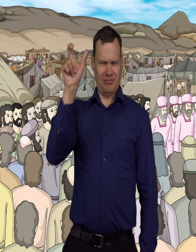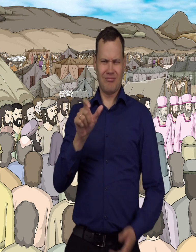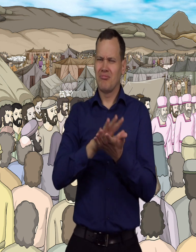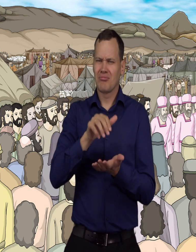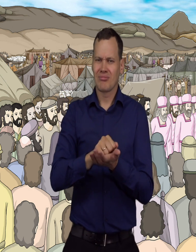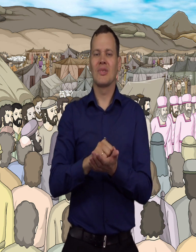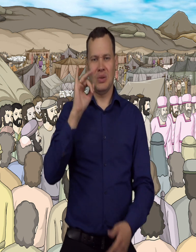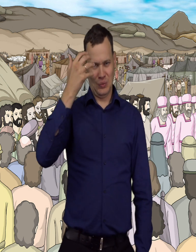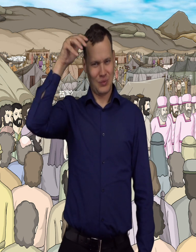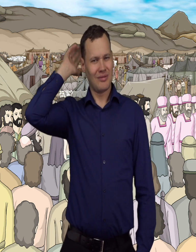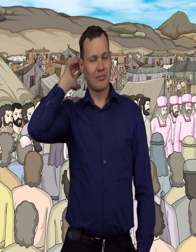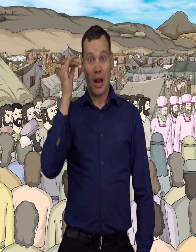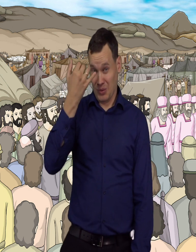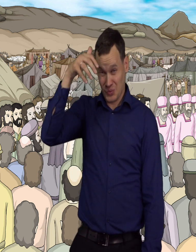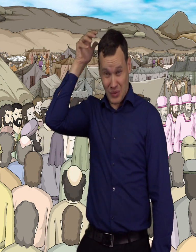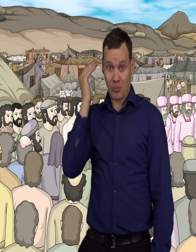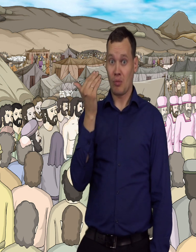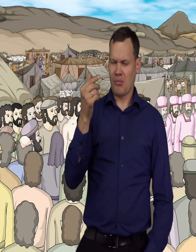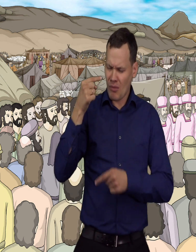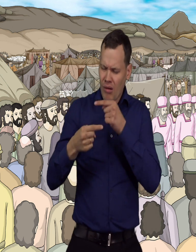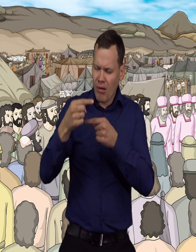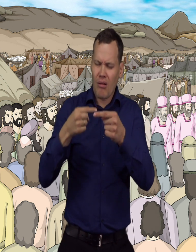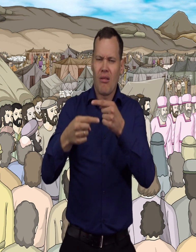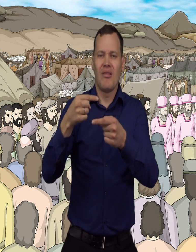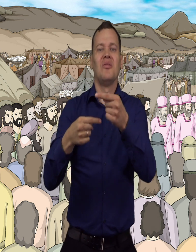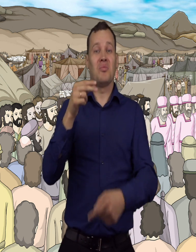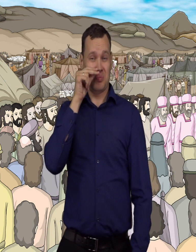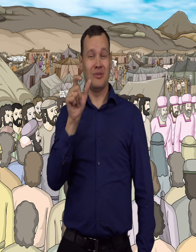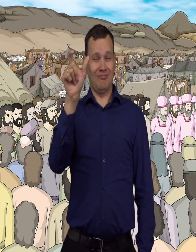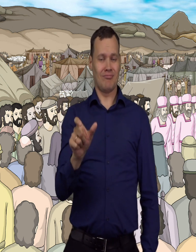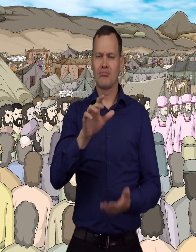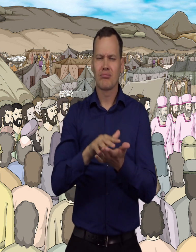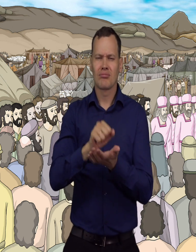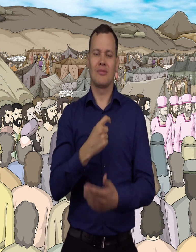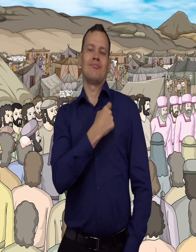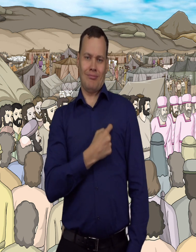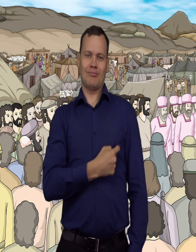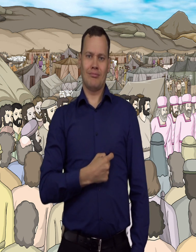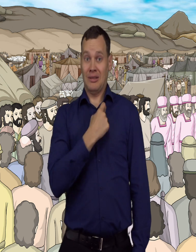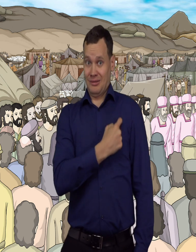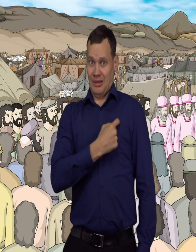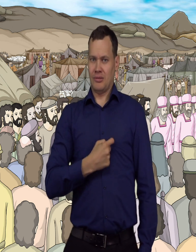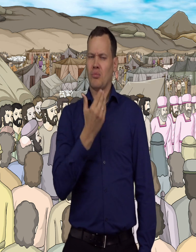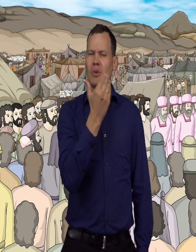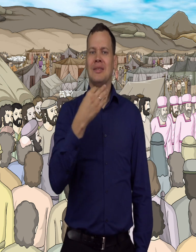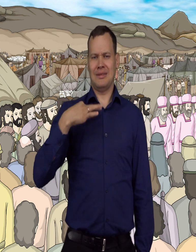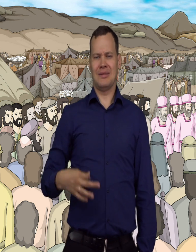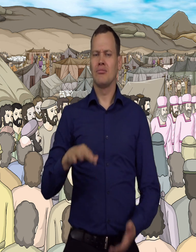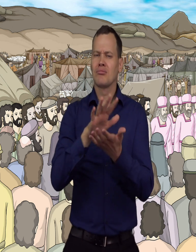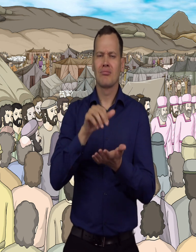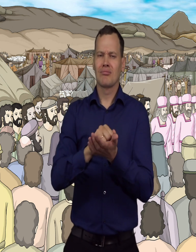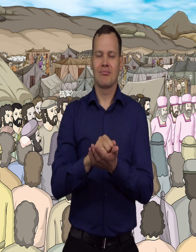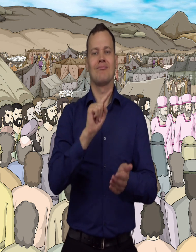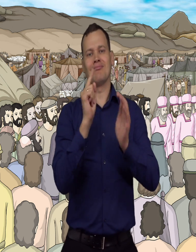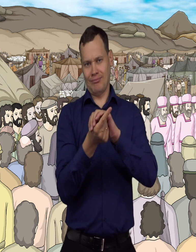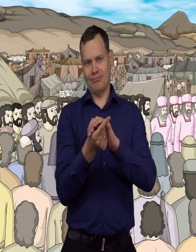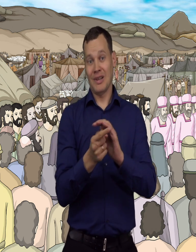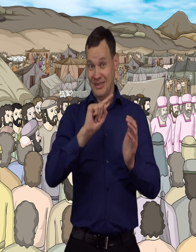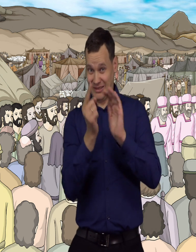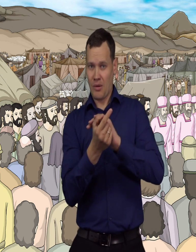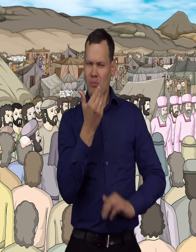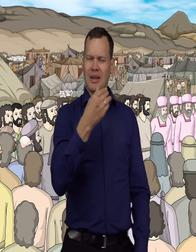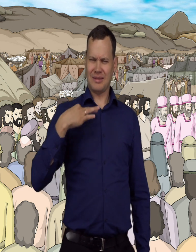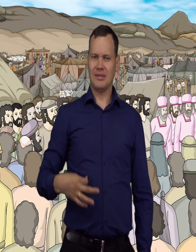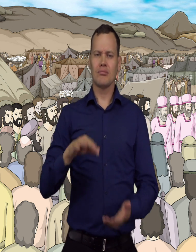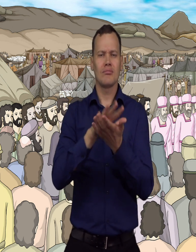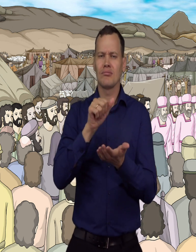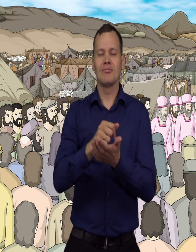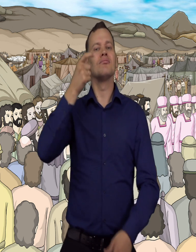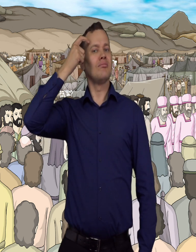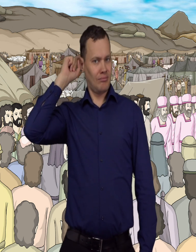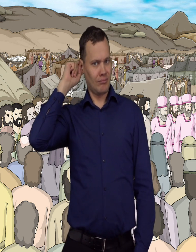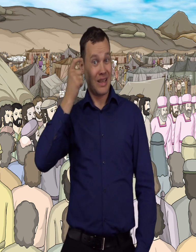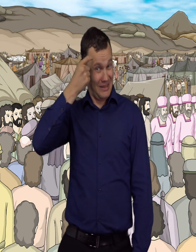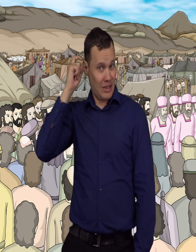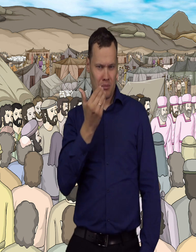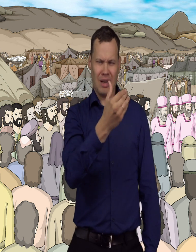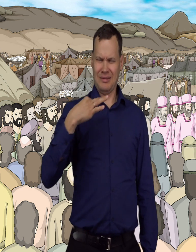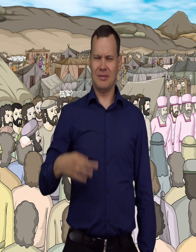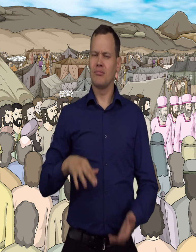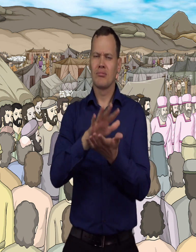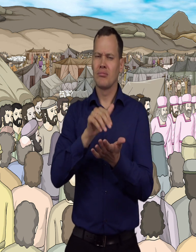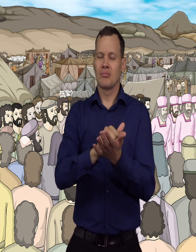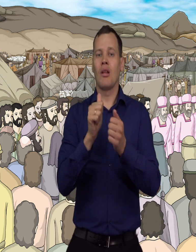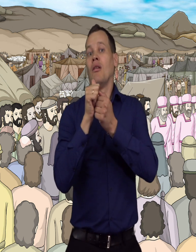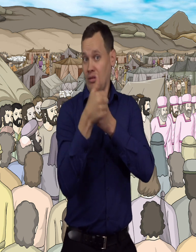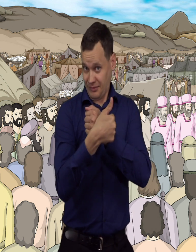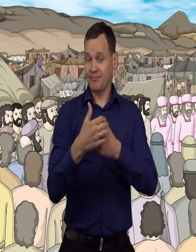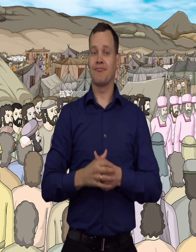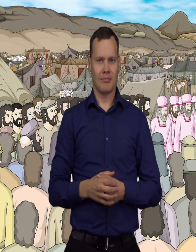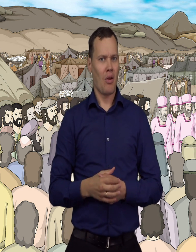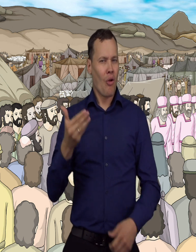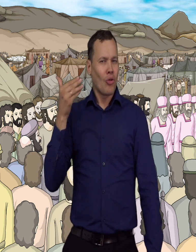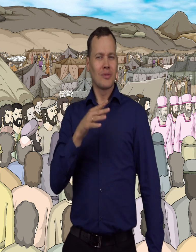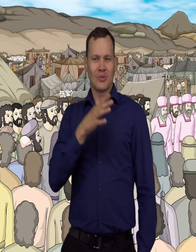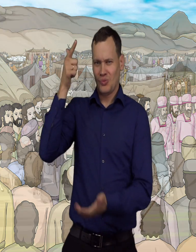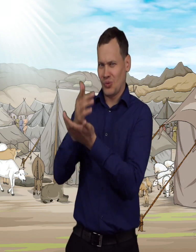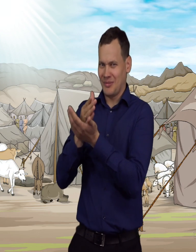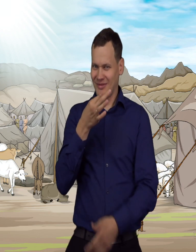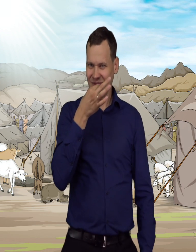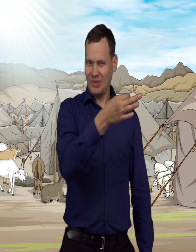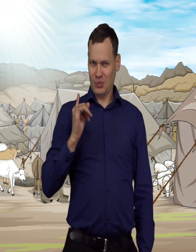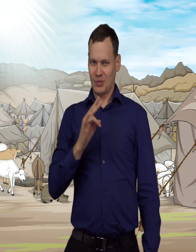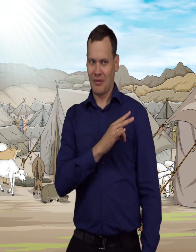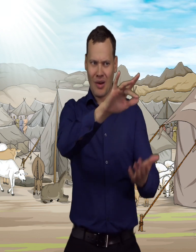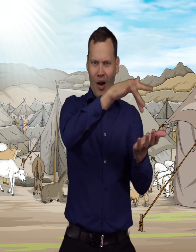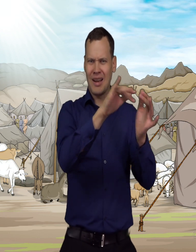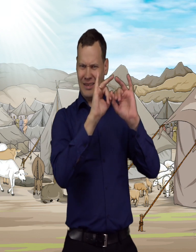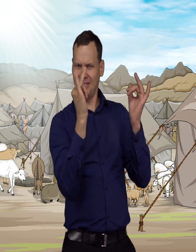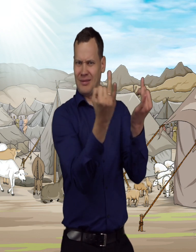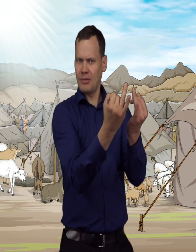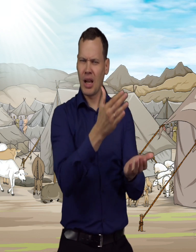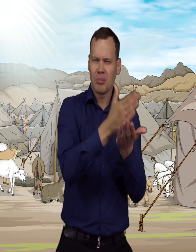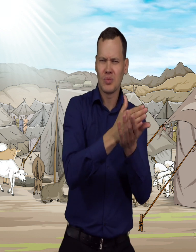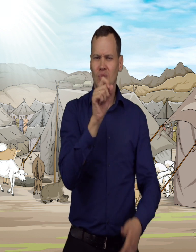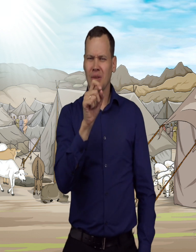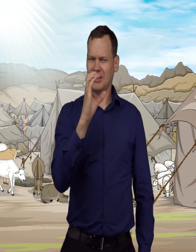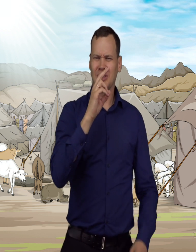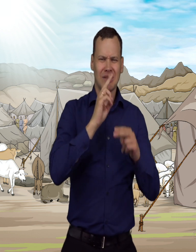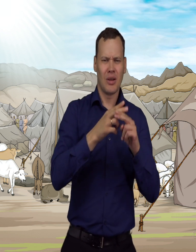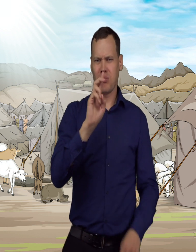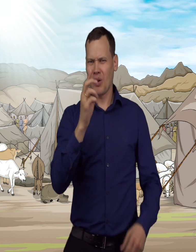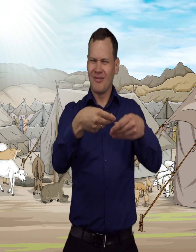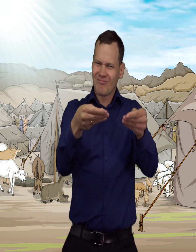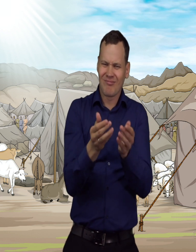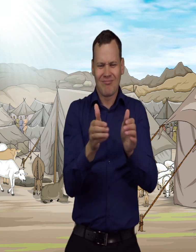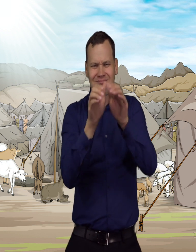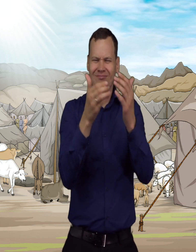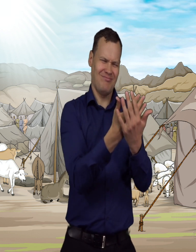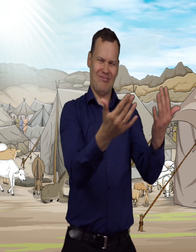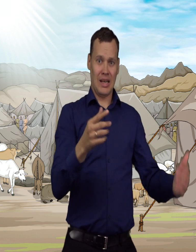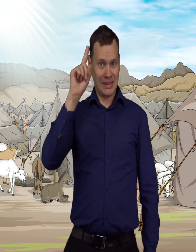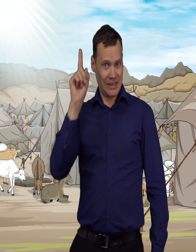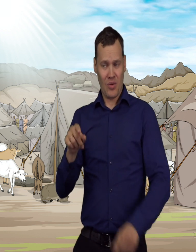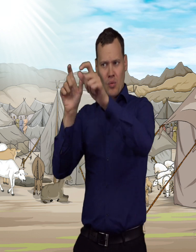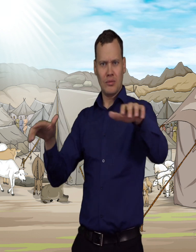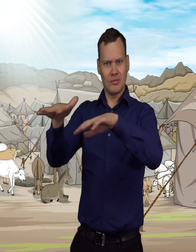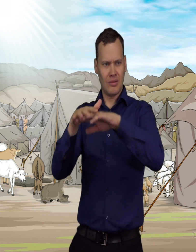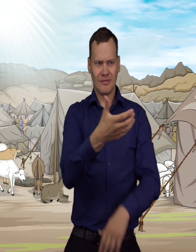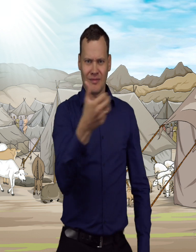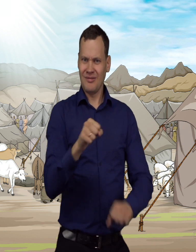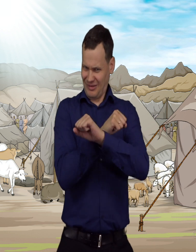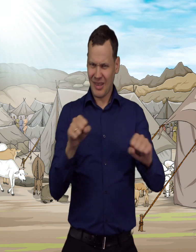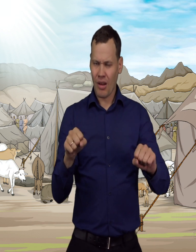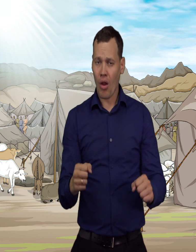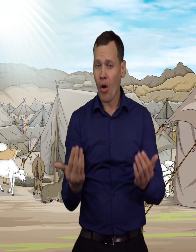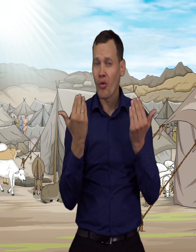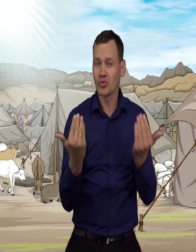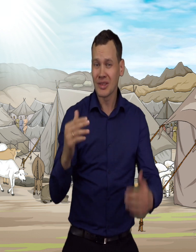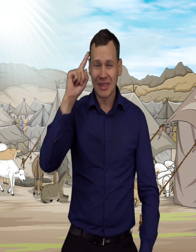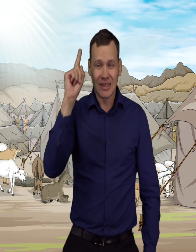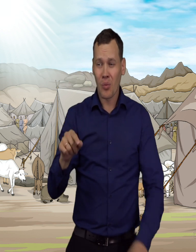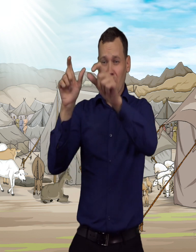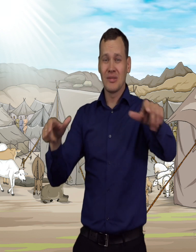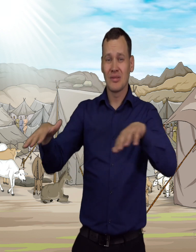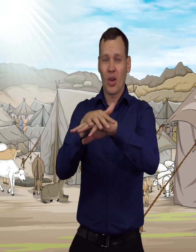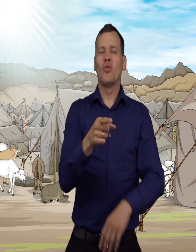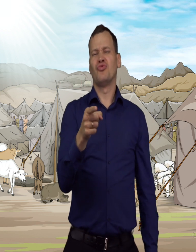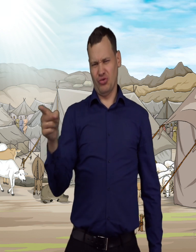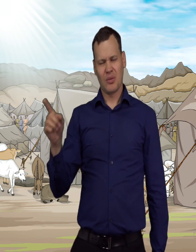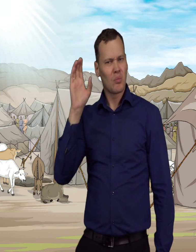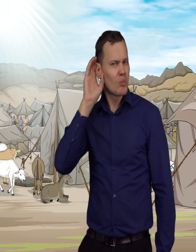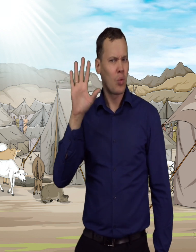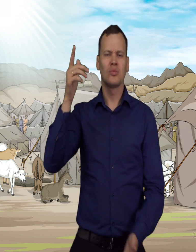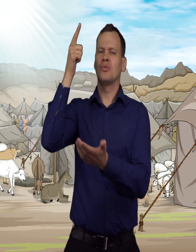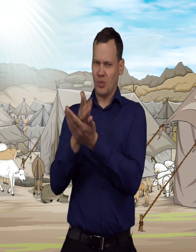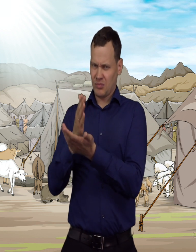Achan son of Carmi, the son of Zabdi, the son of Zerah, of the tribe of Judah, took some of what was set apart.